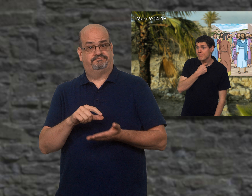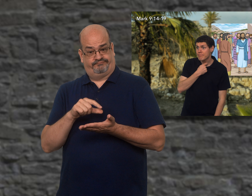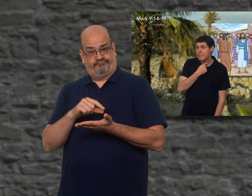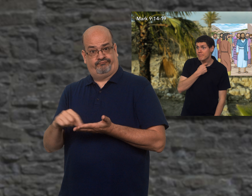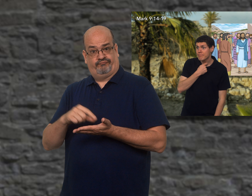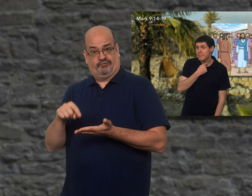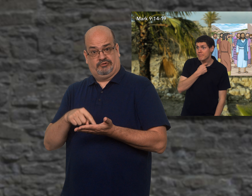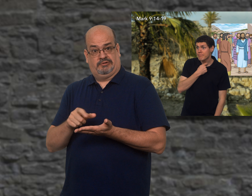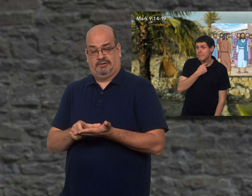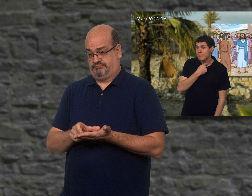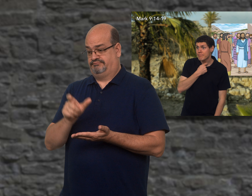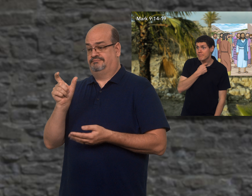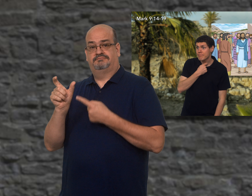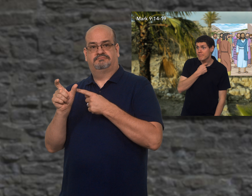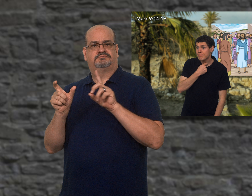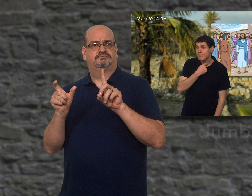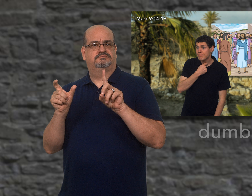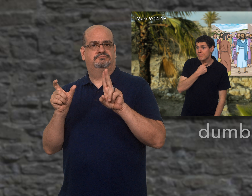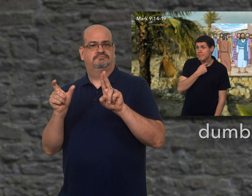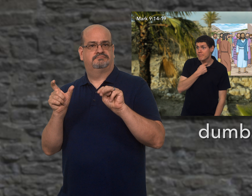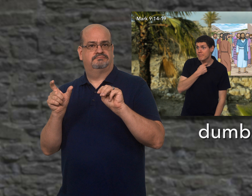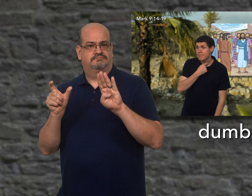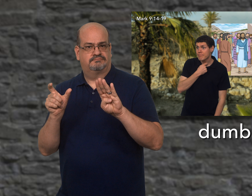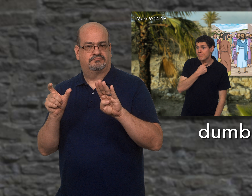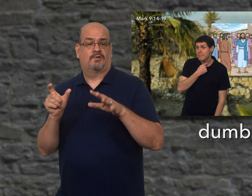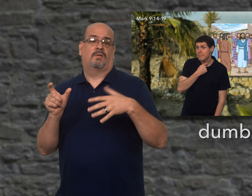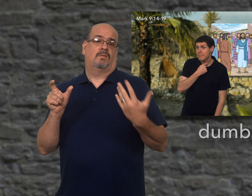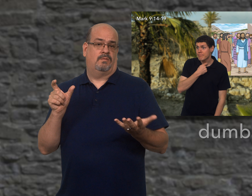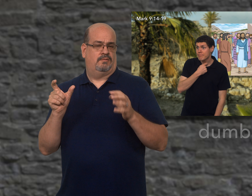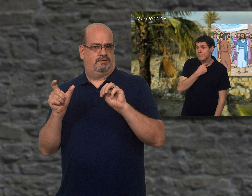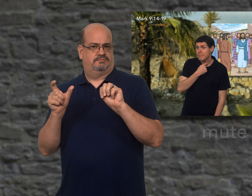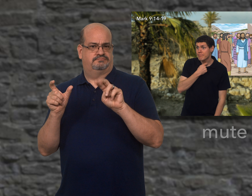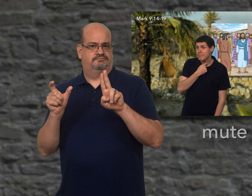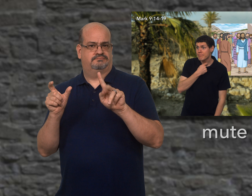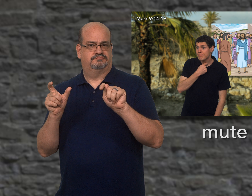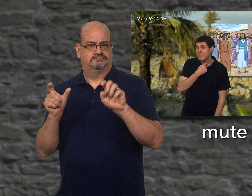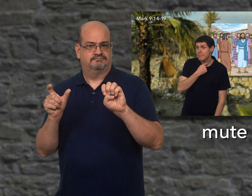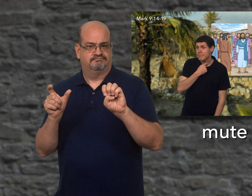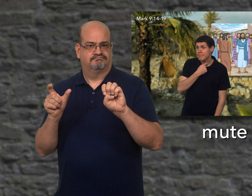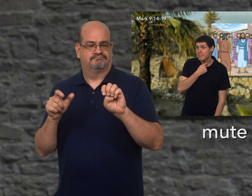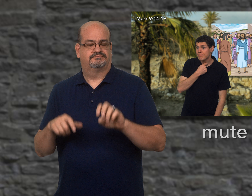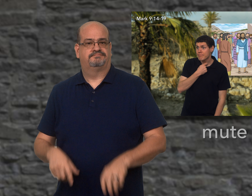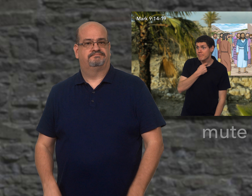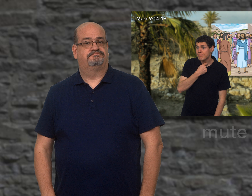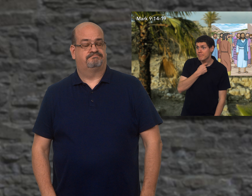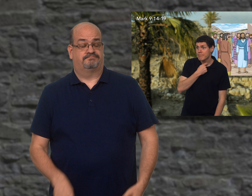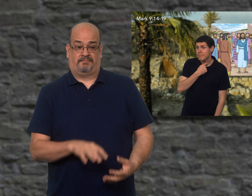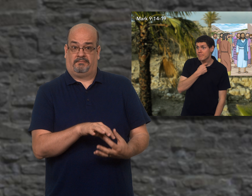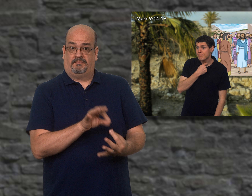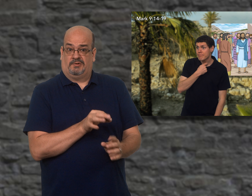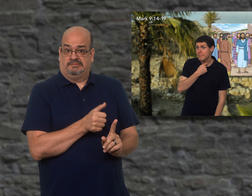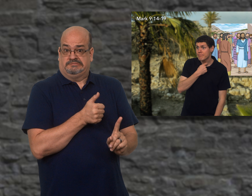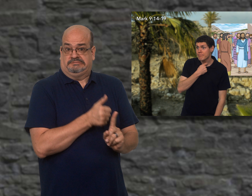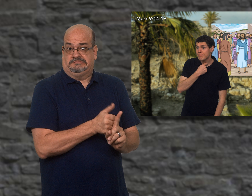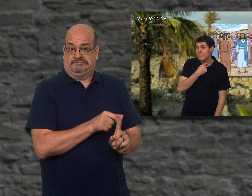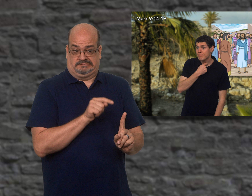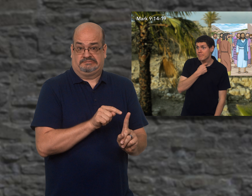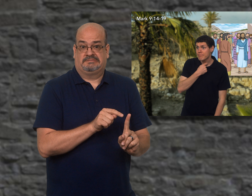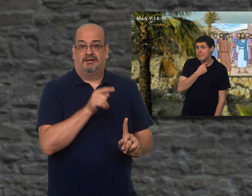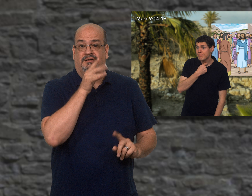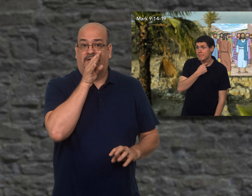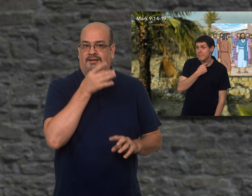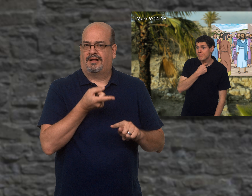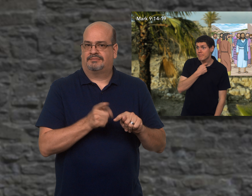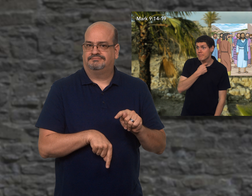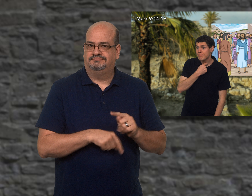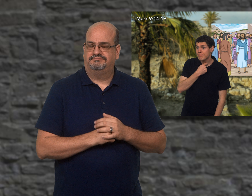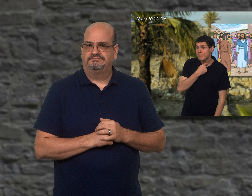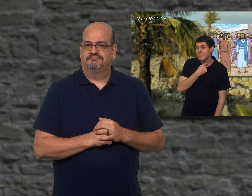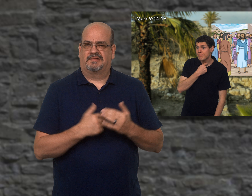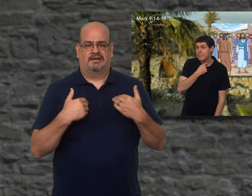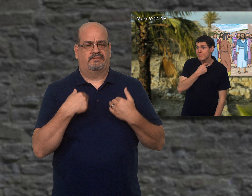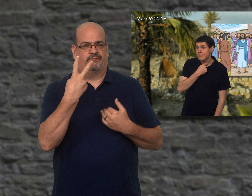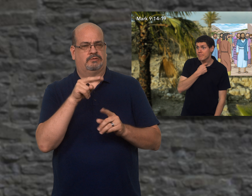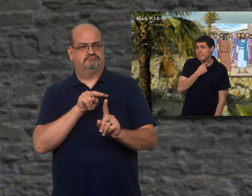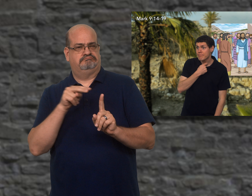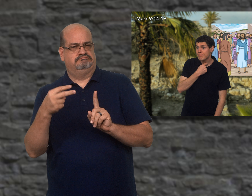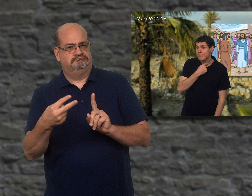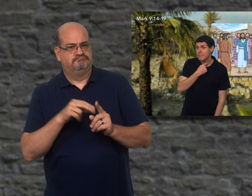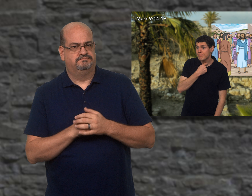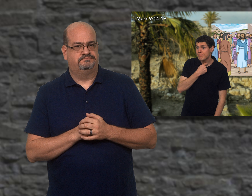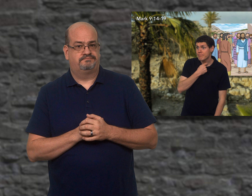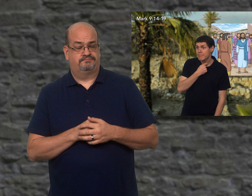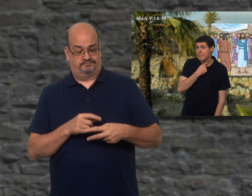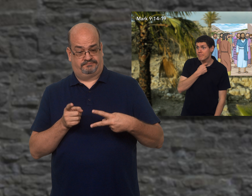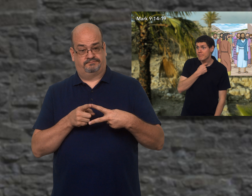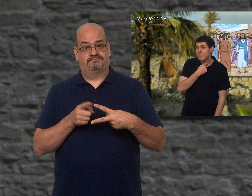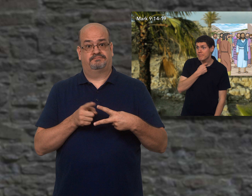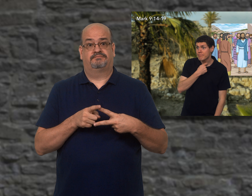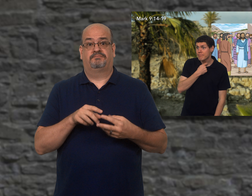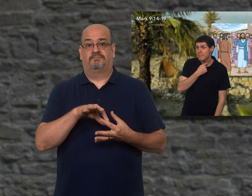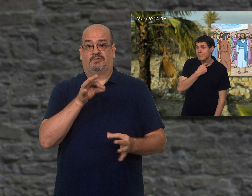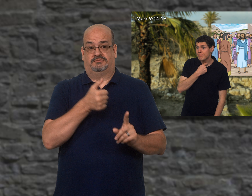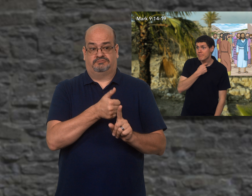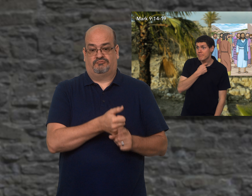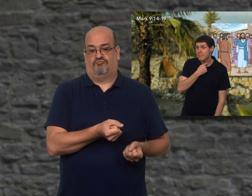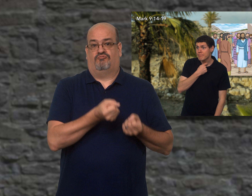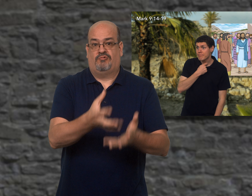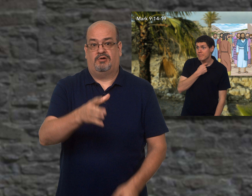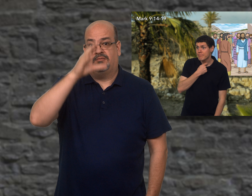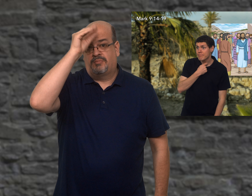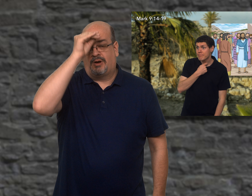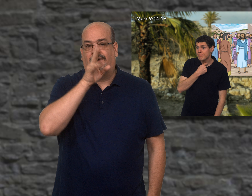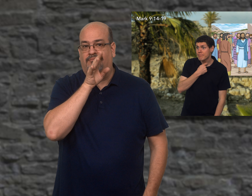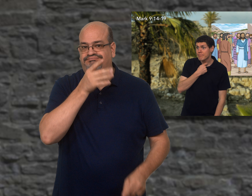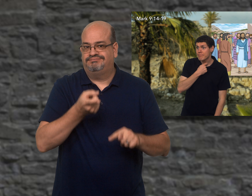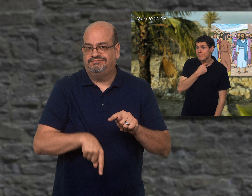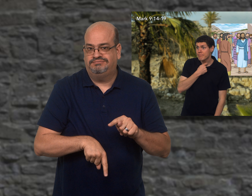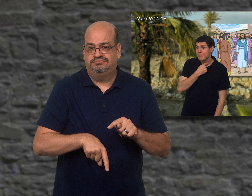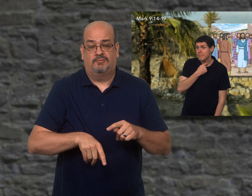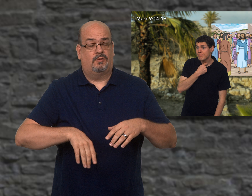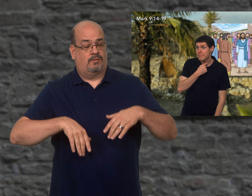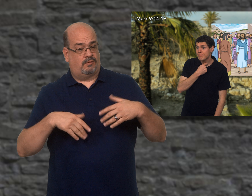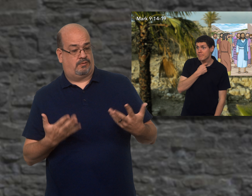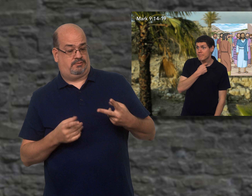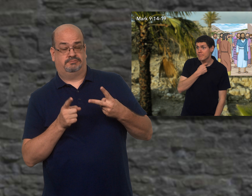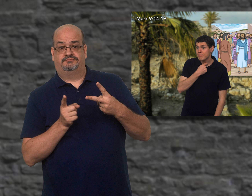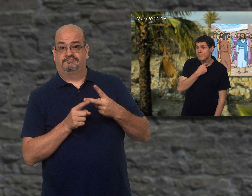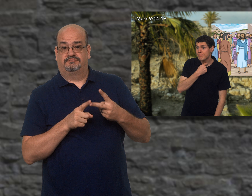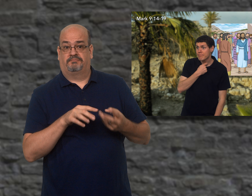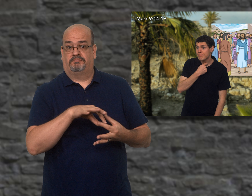Whenever it seizes him, it throws him to the ground.